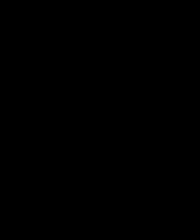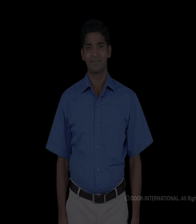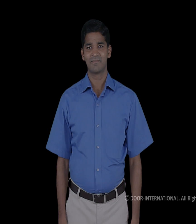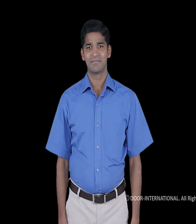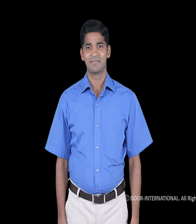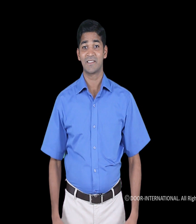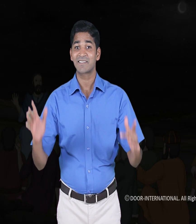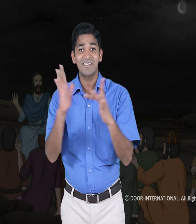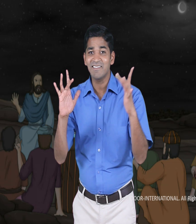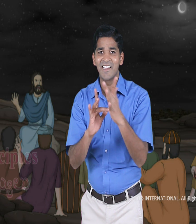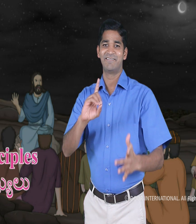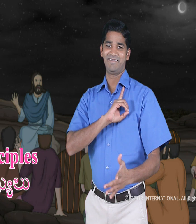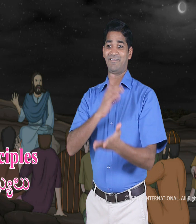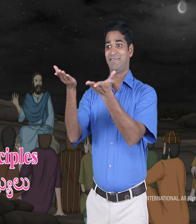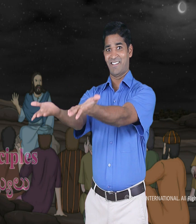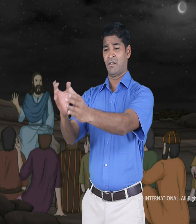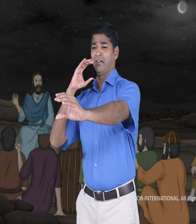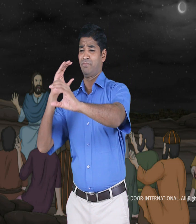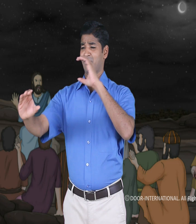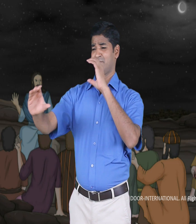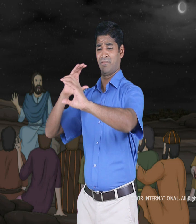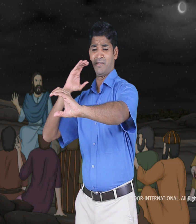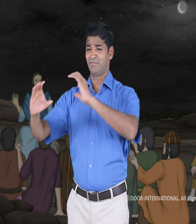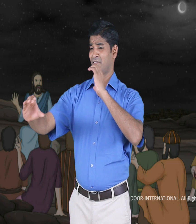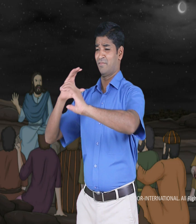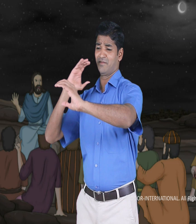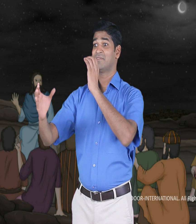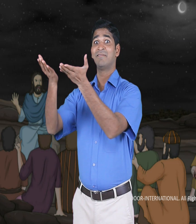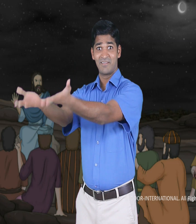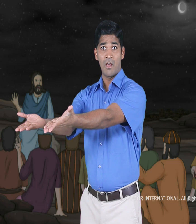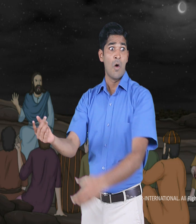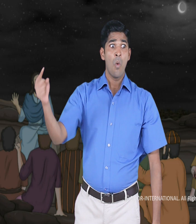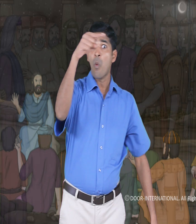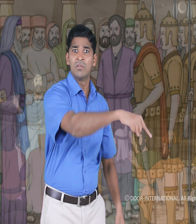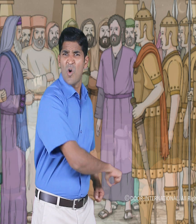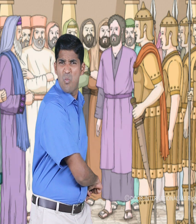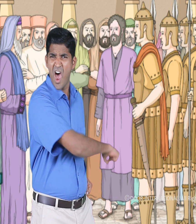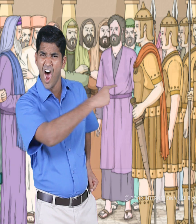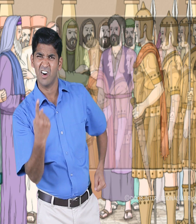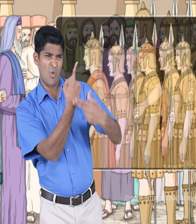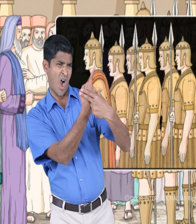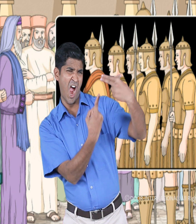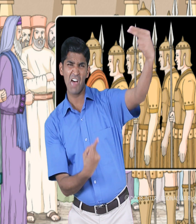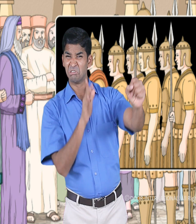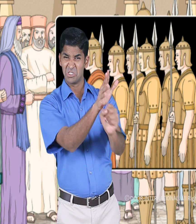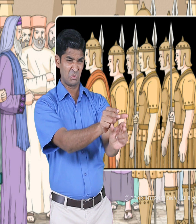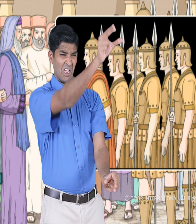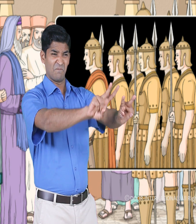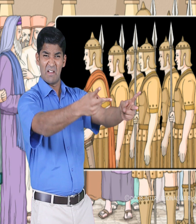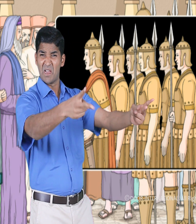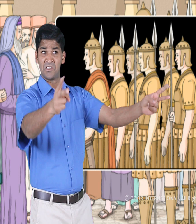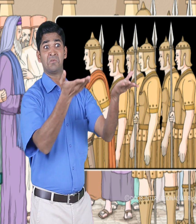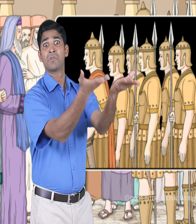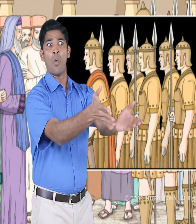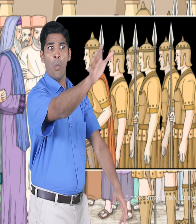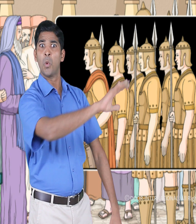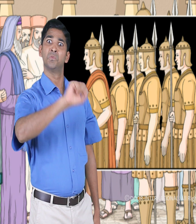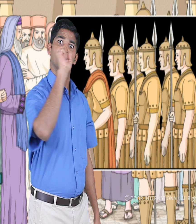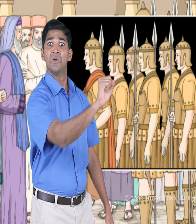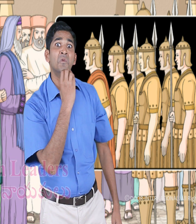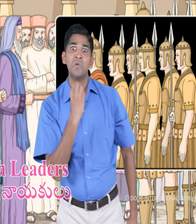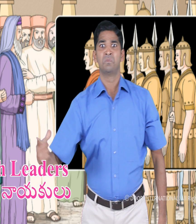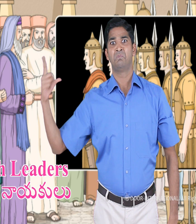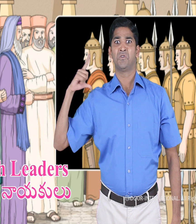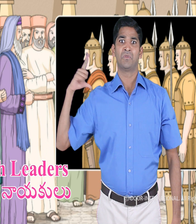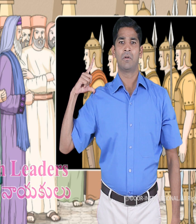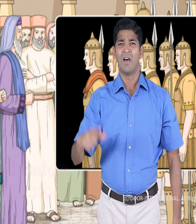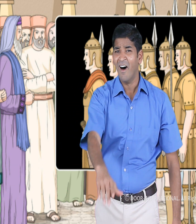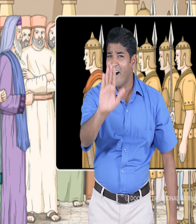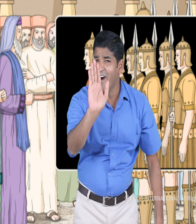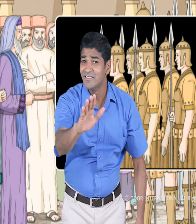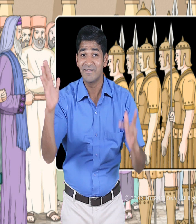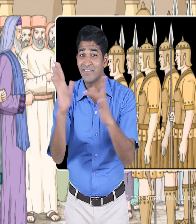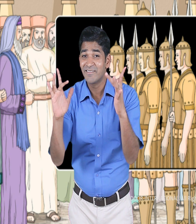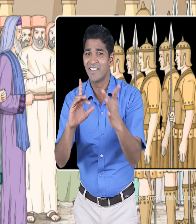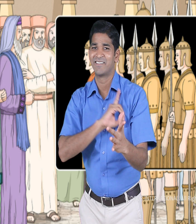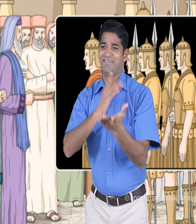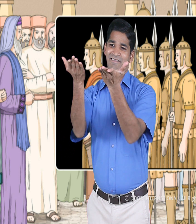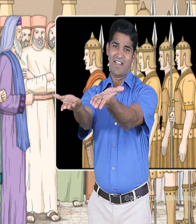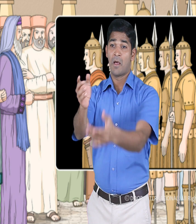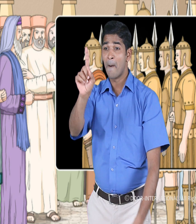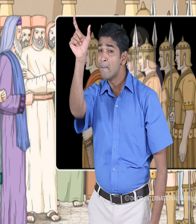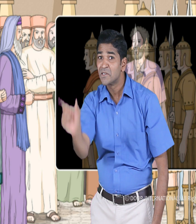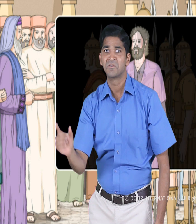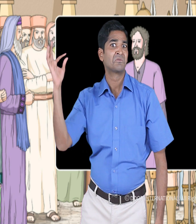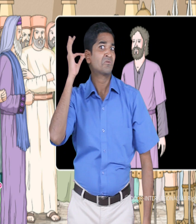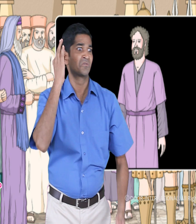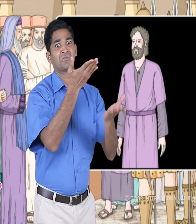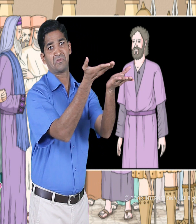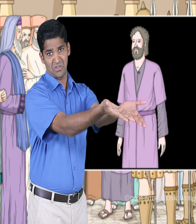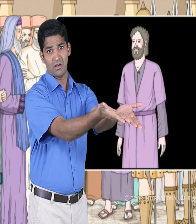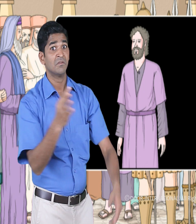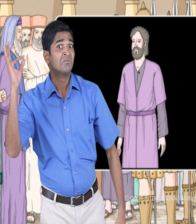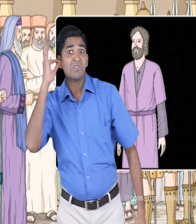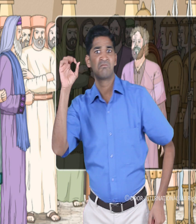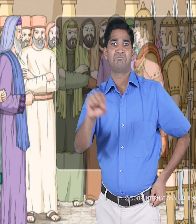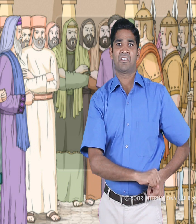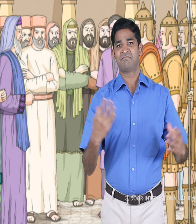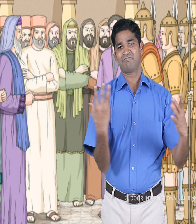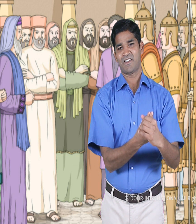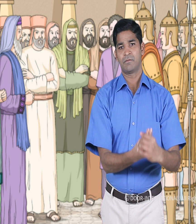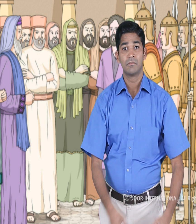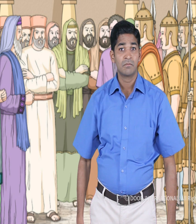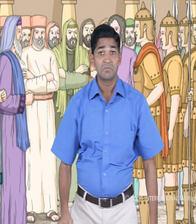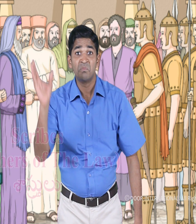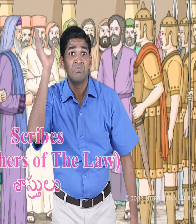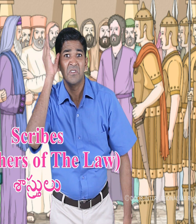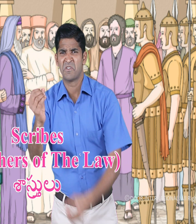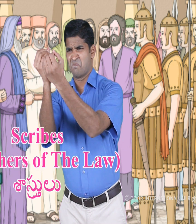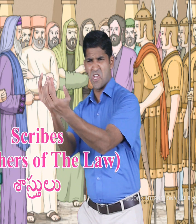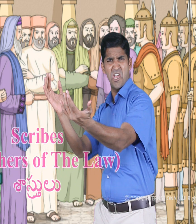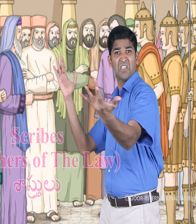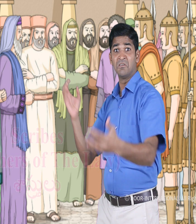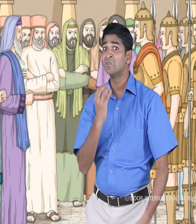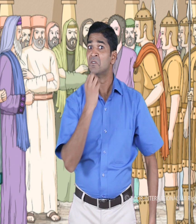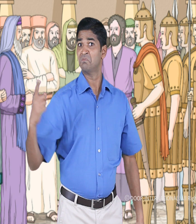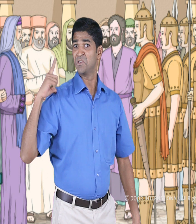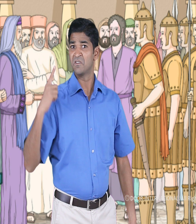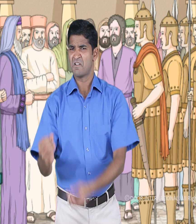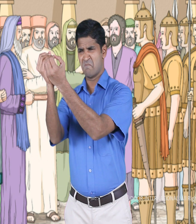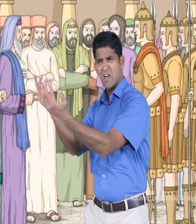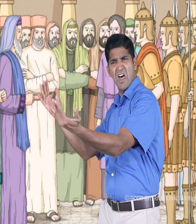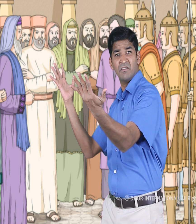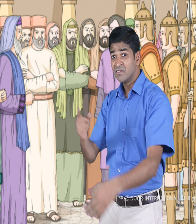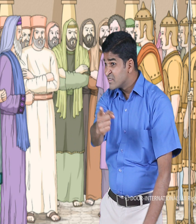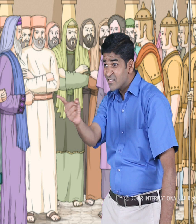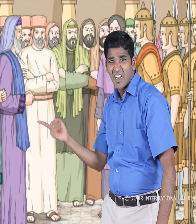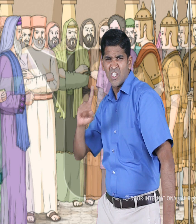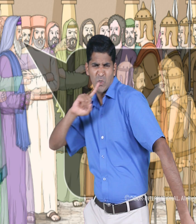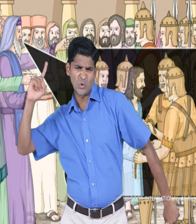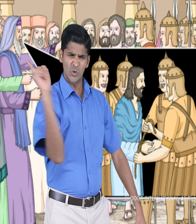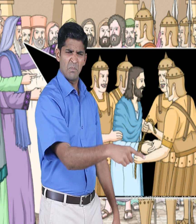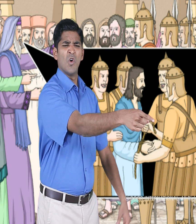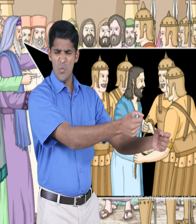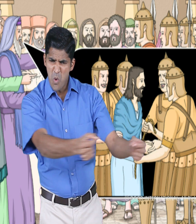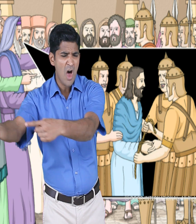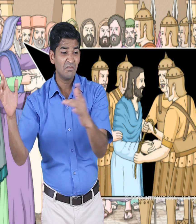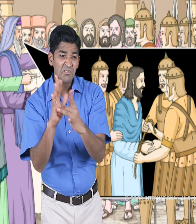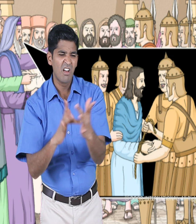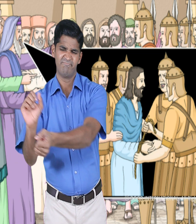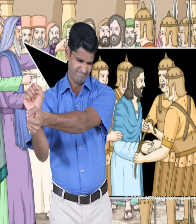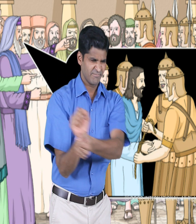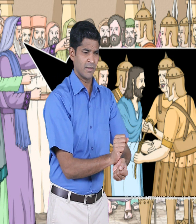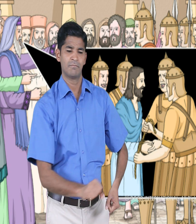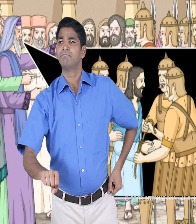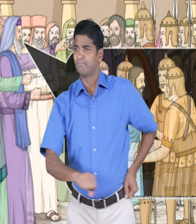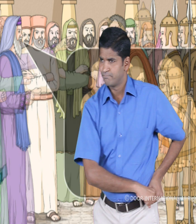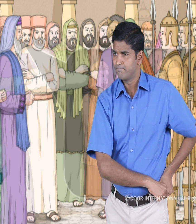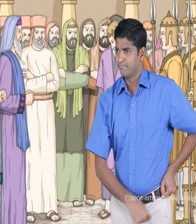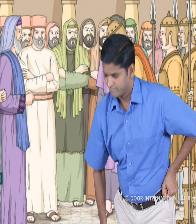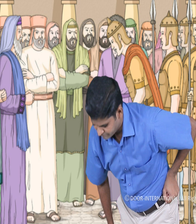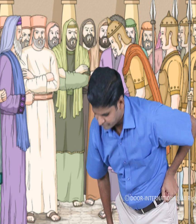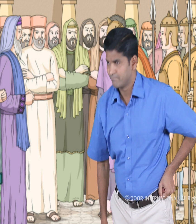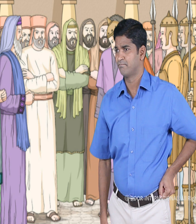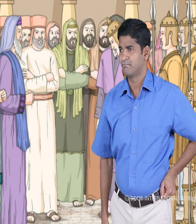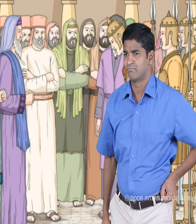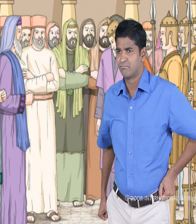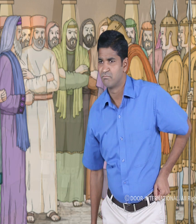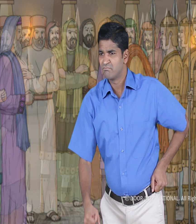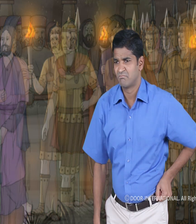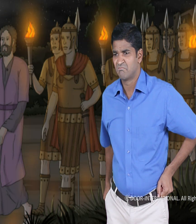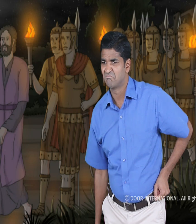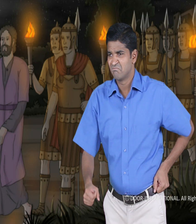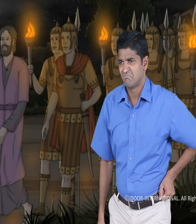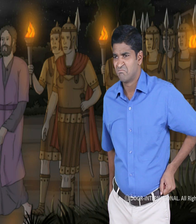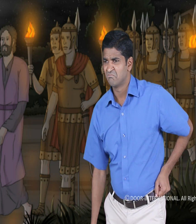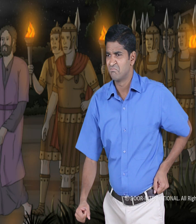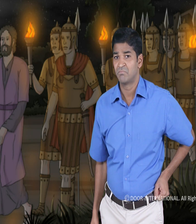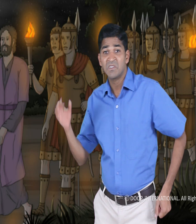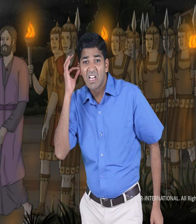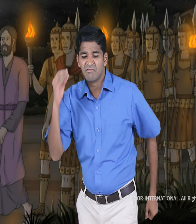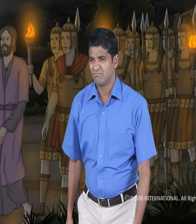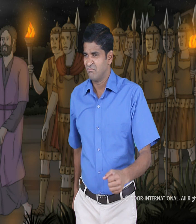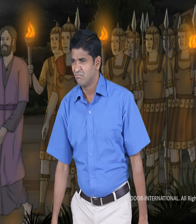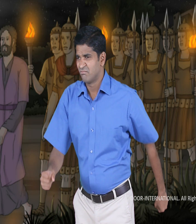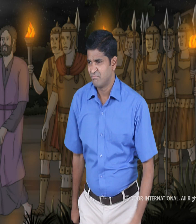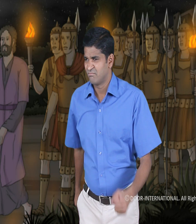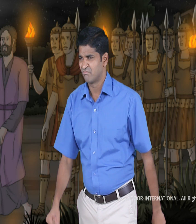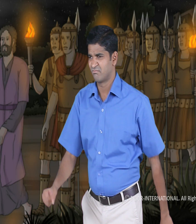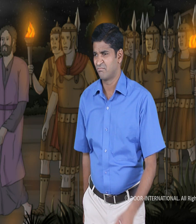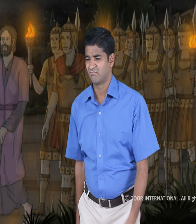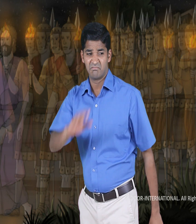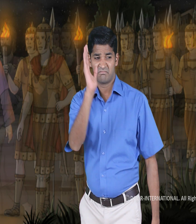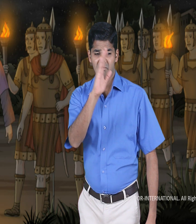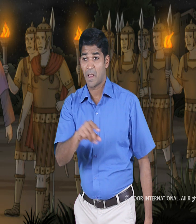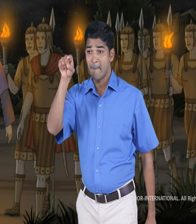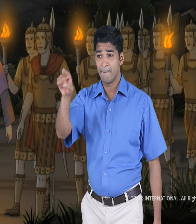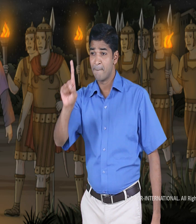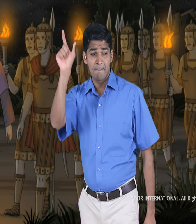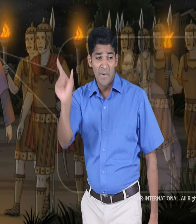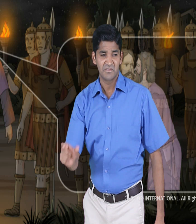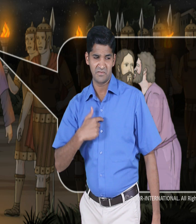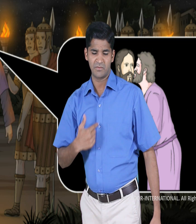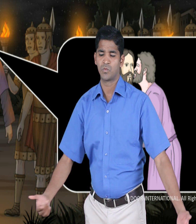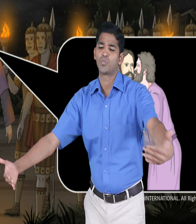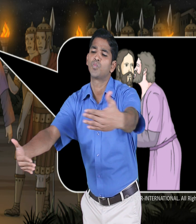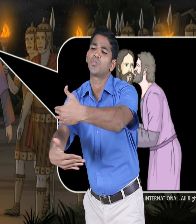While Jesus was still speaking, Judas, one of the Twelve, arrived, accompanied by a large crowd armed with swords and clubs, sent from the chief priests and elders of the people.